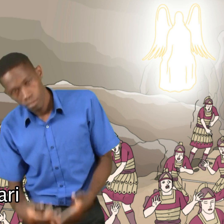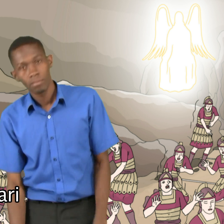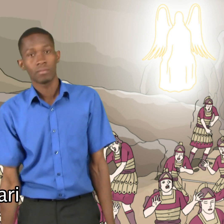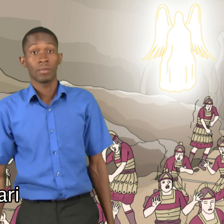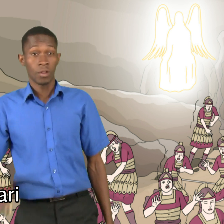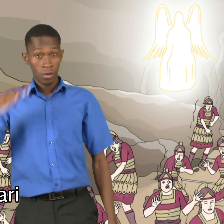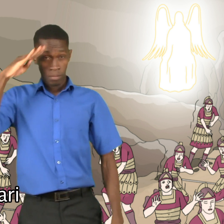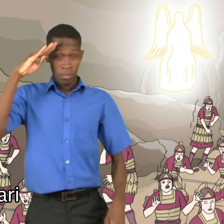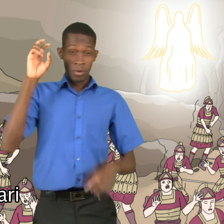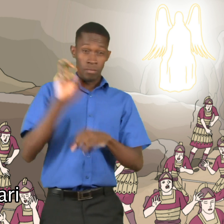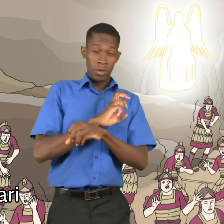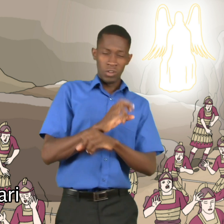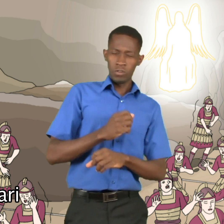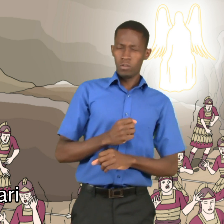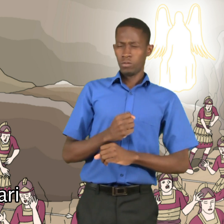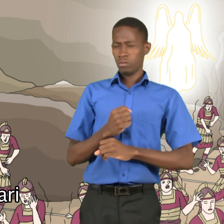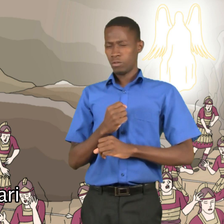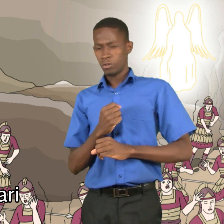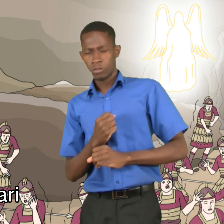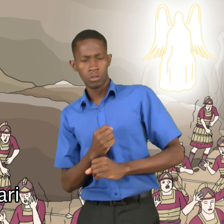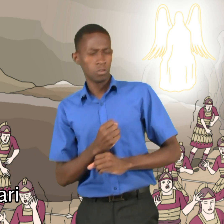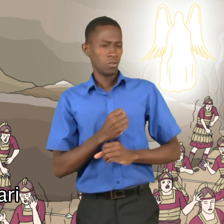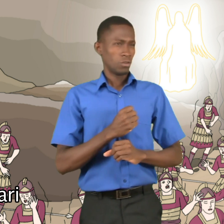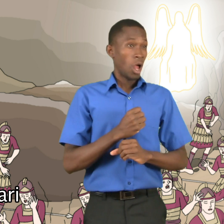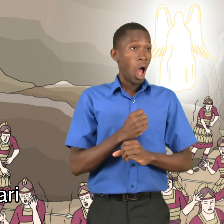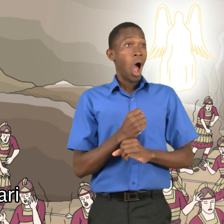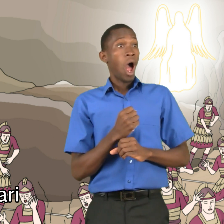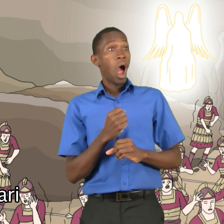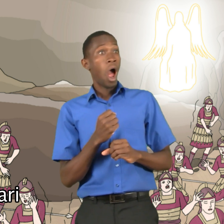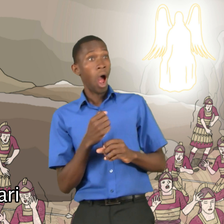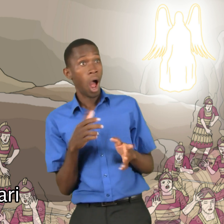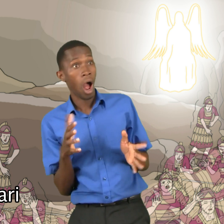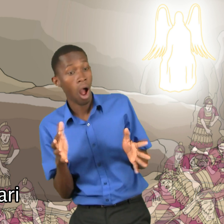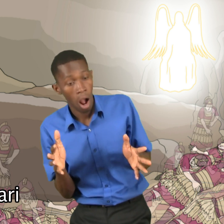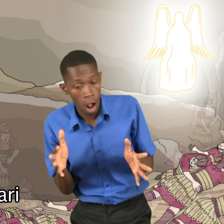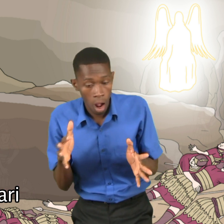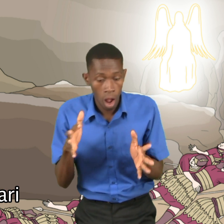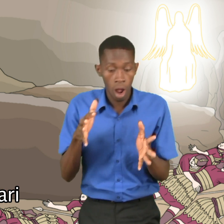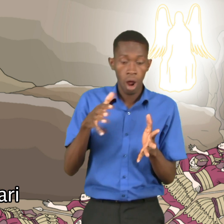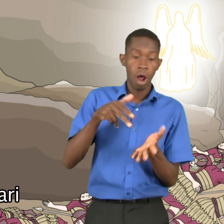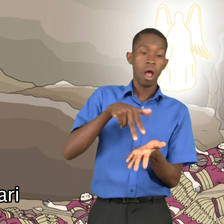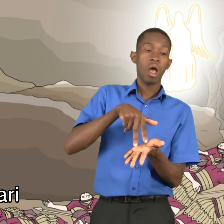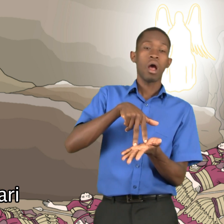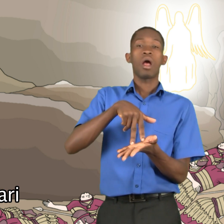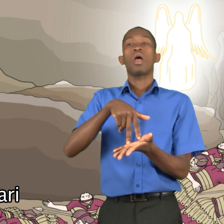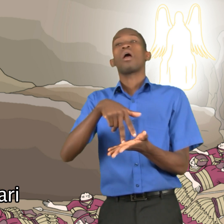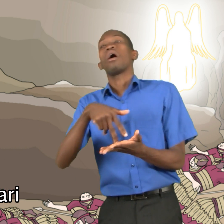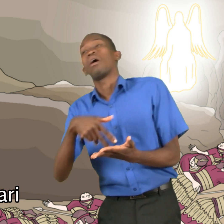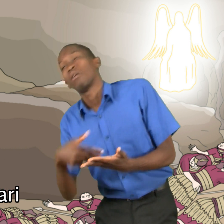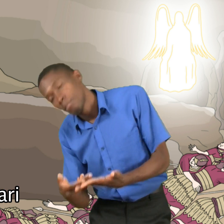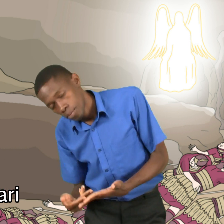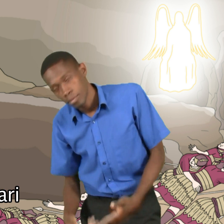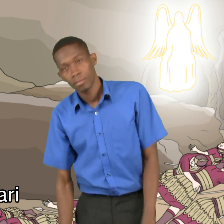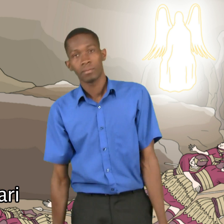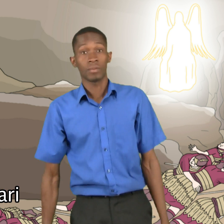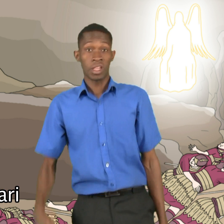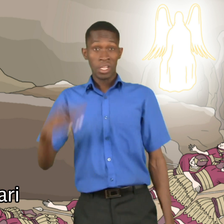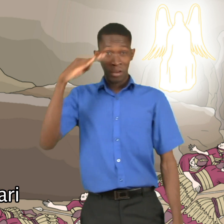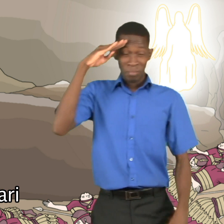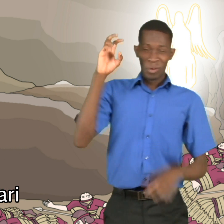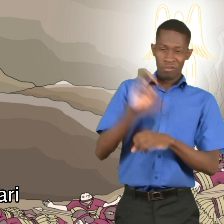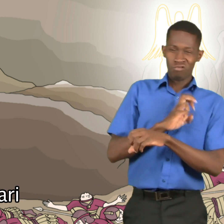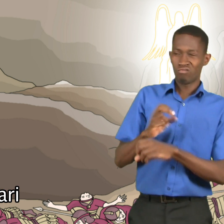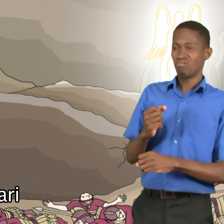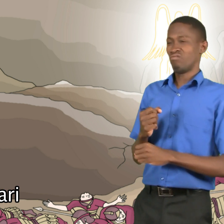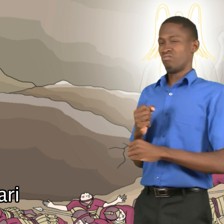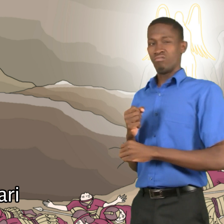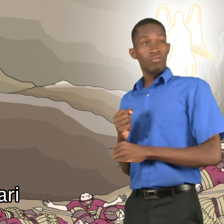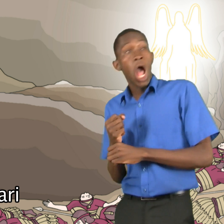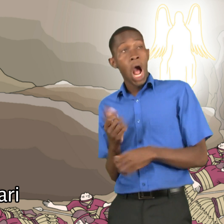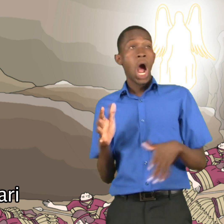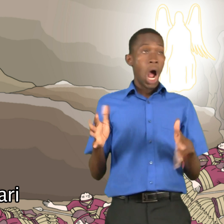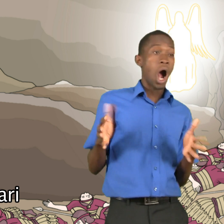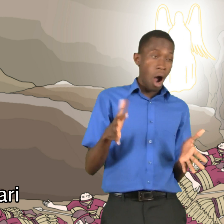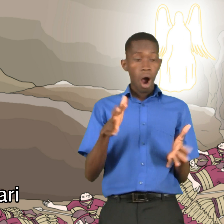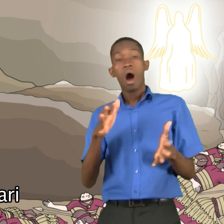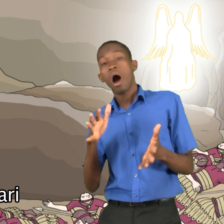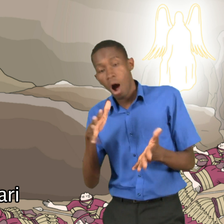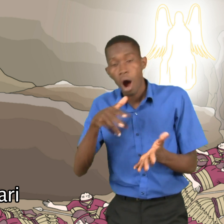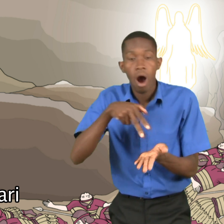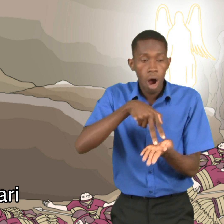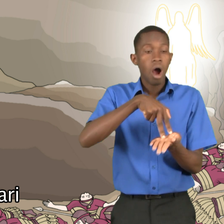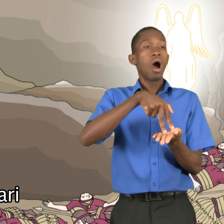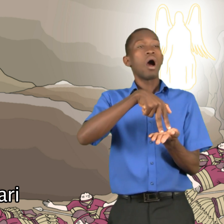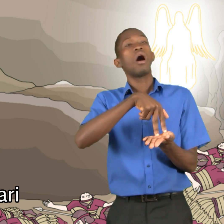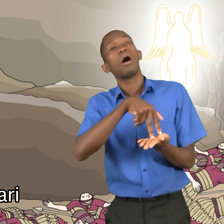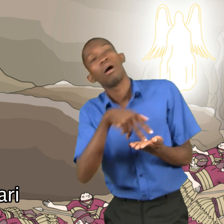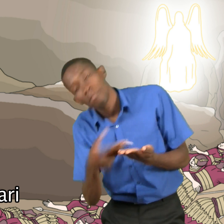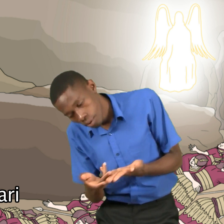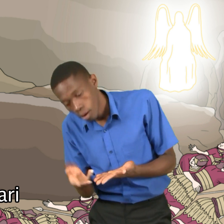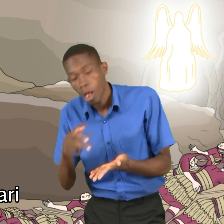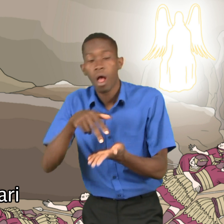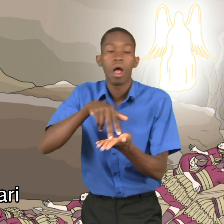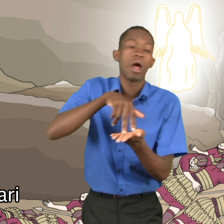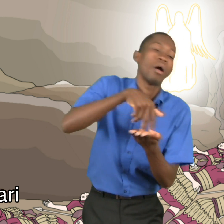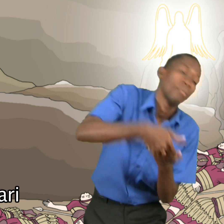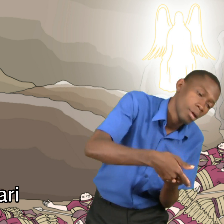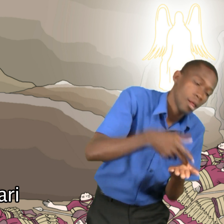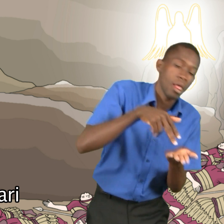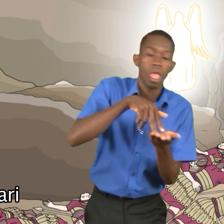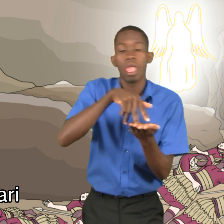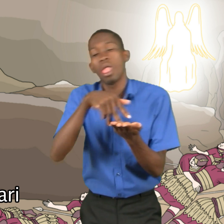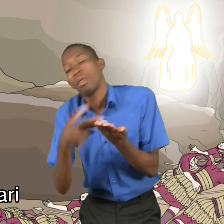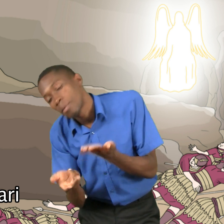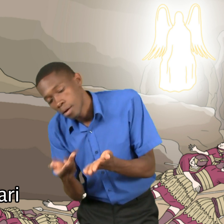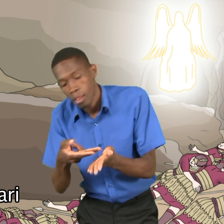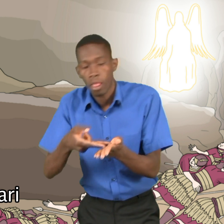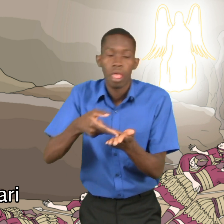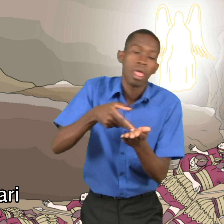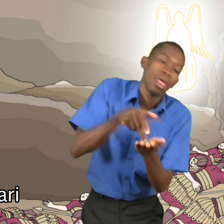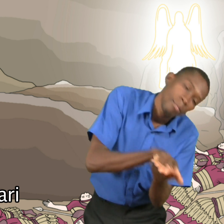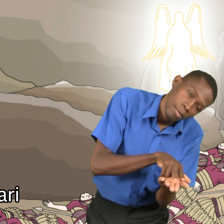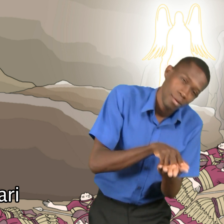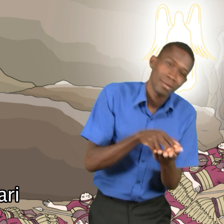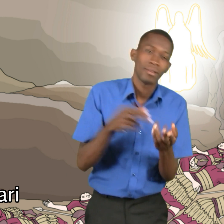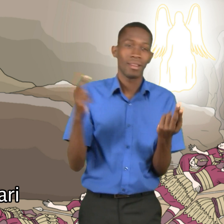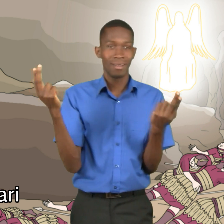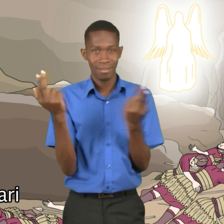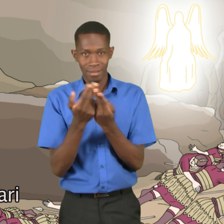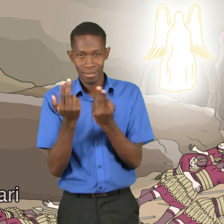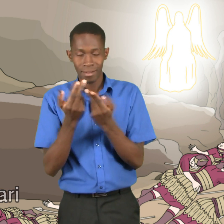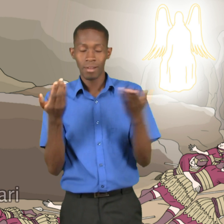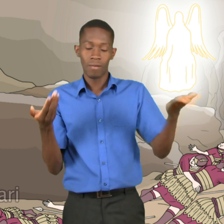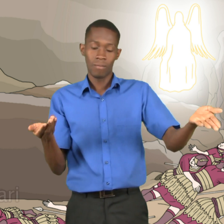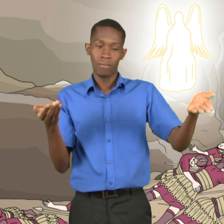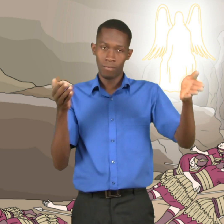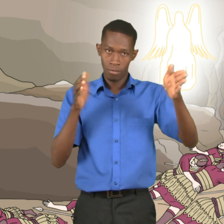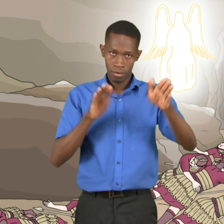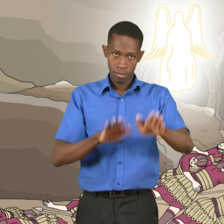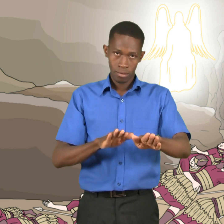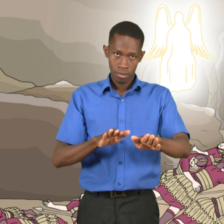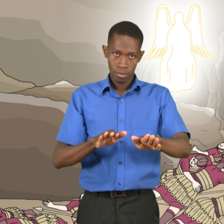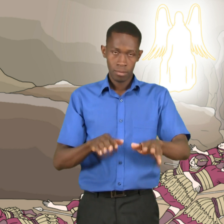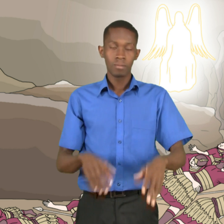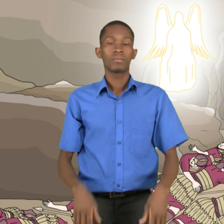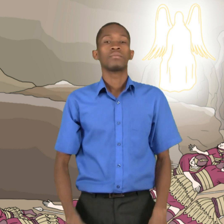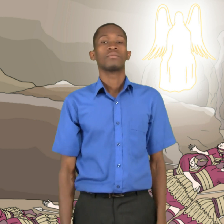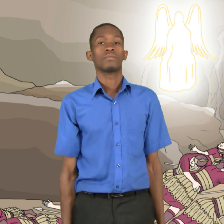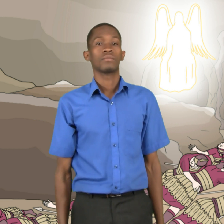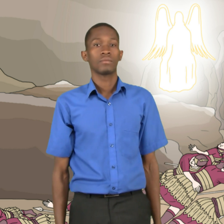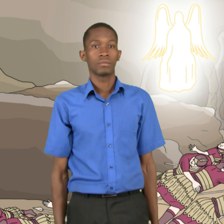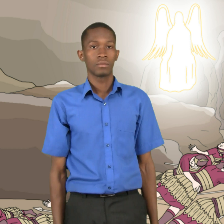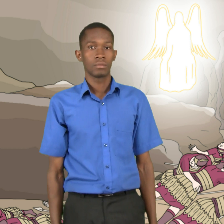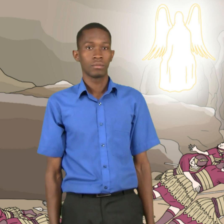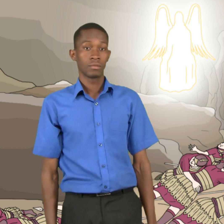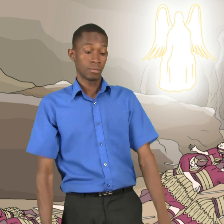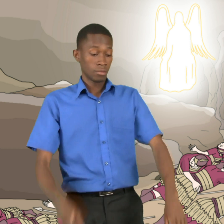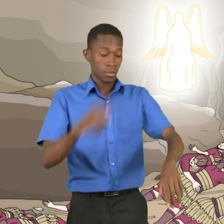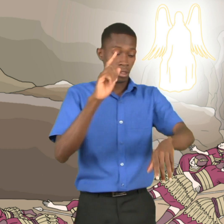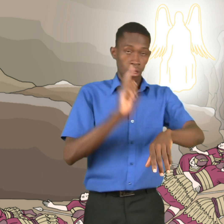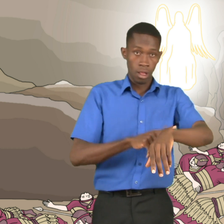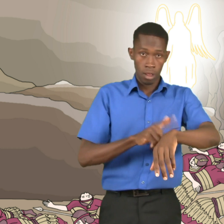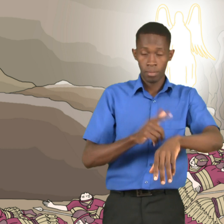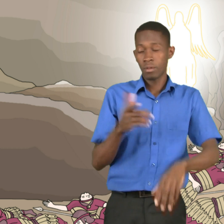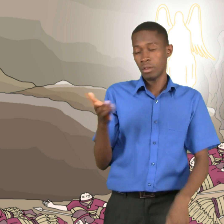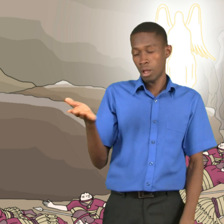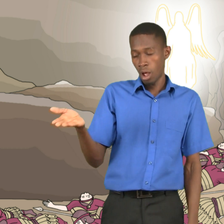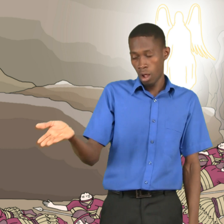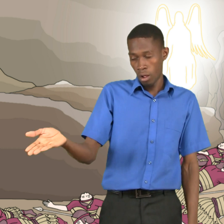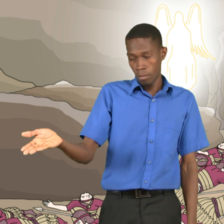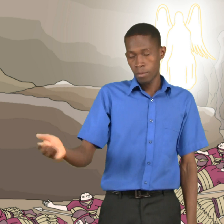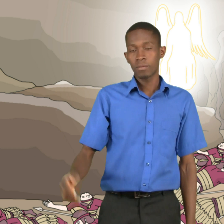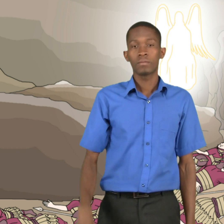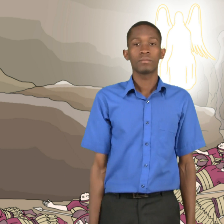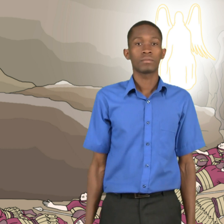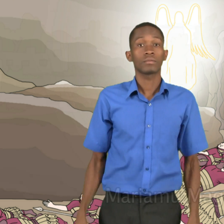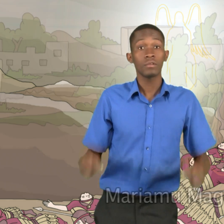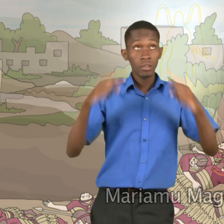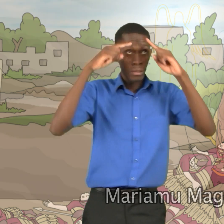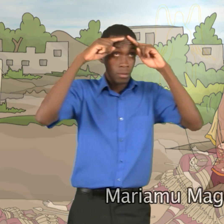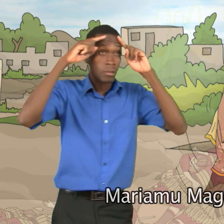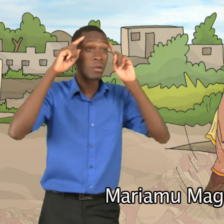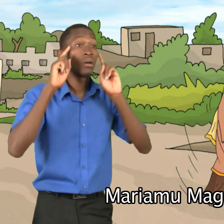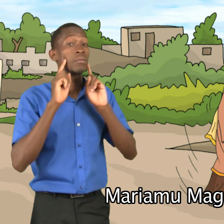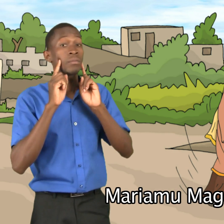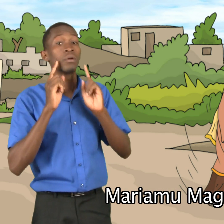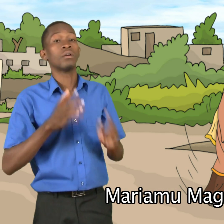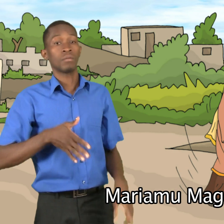The guards trembled in fear of him and became like dead men.